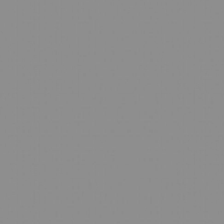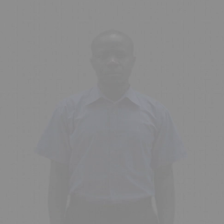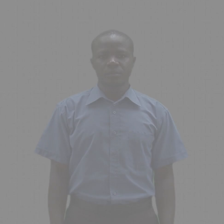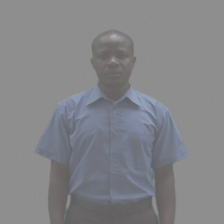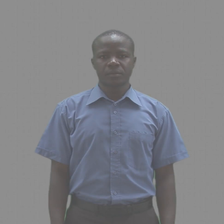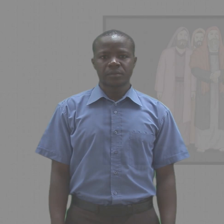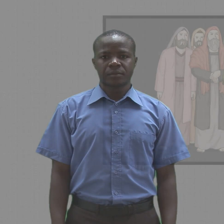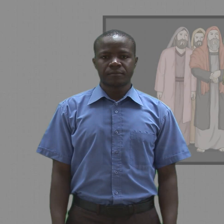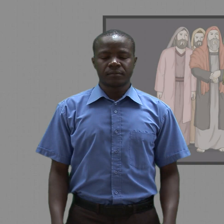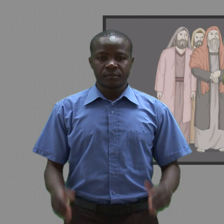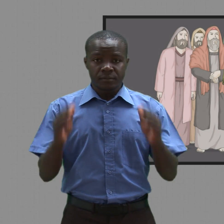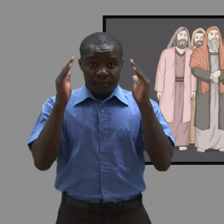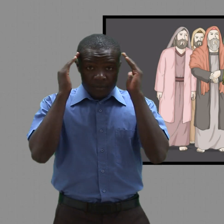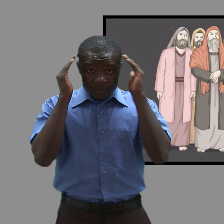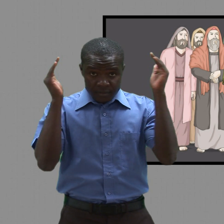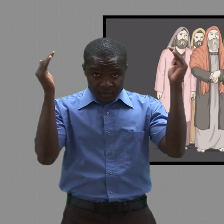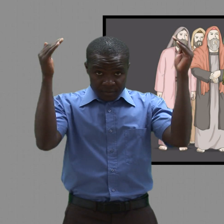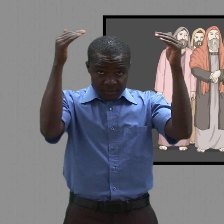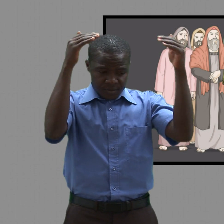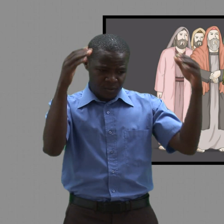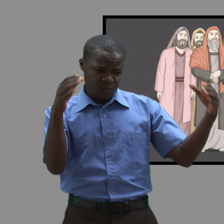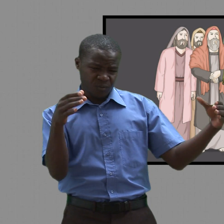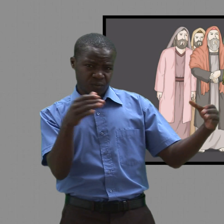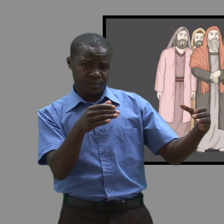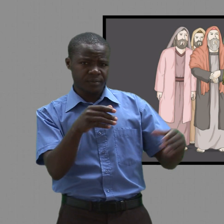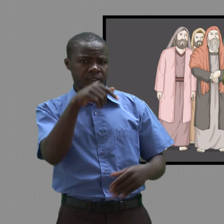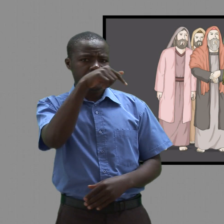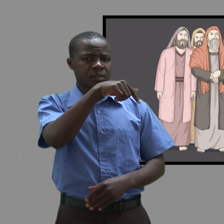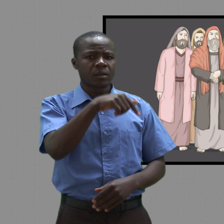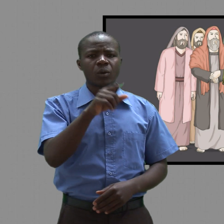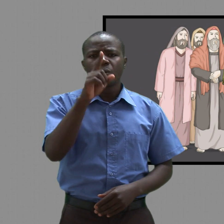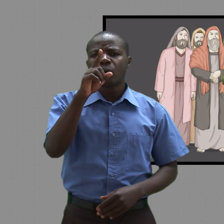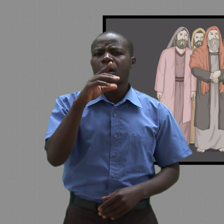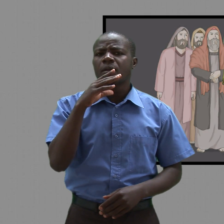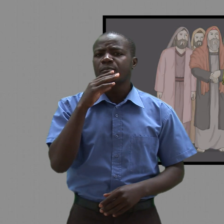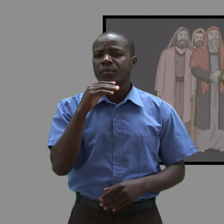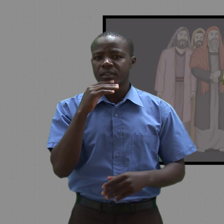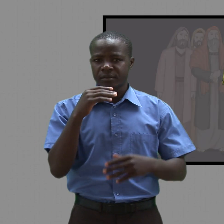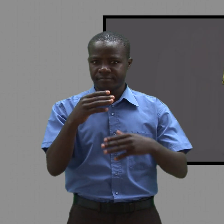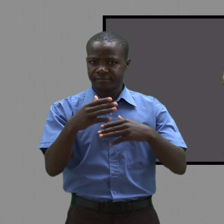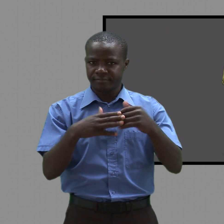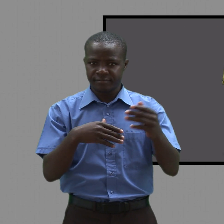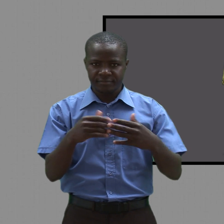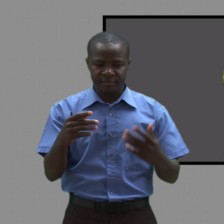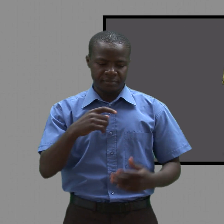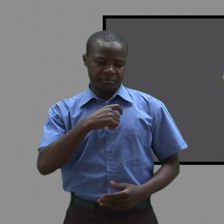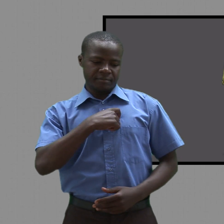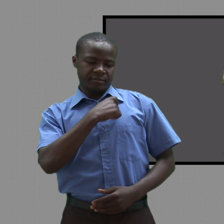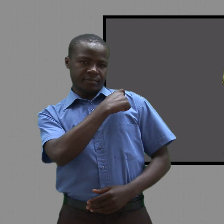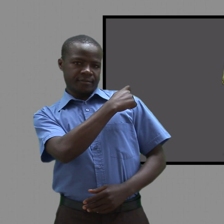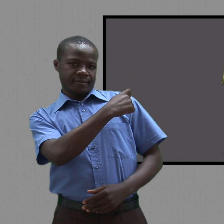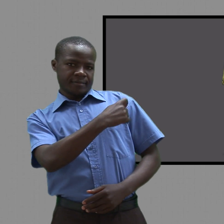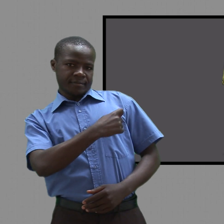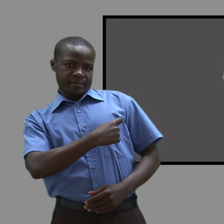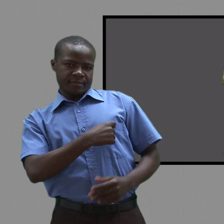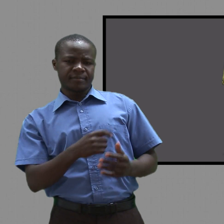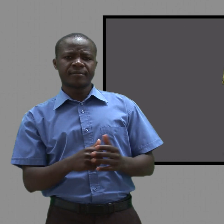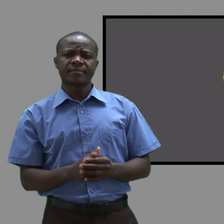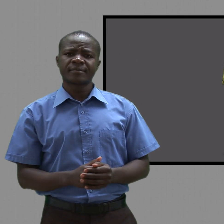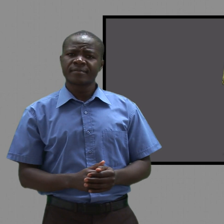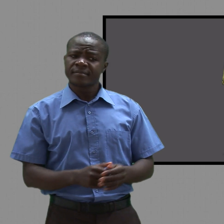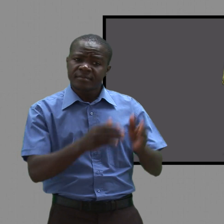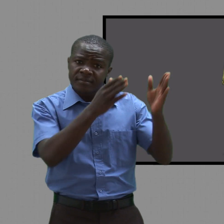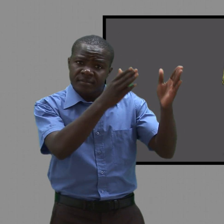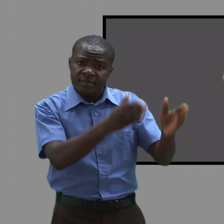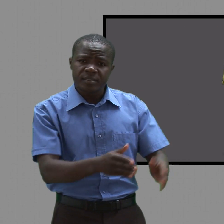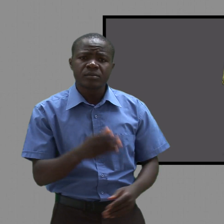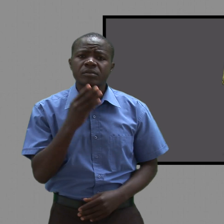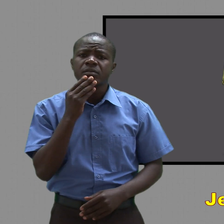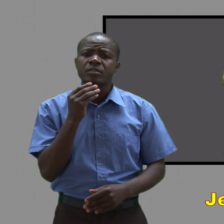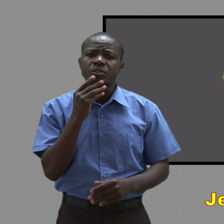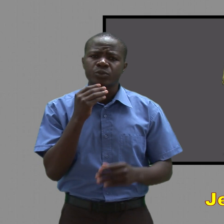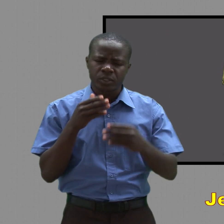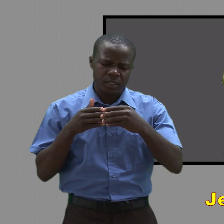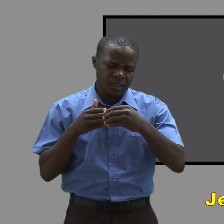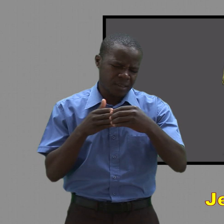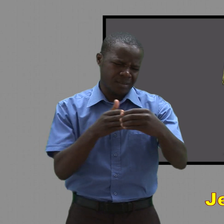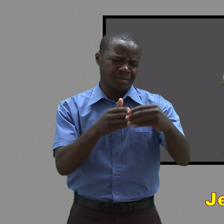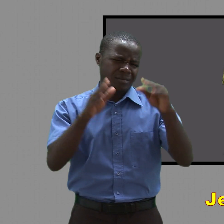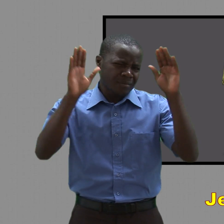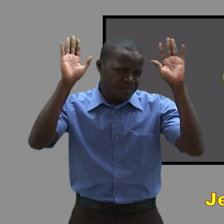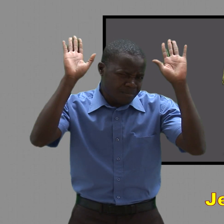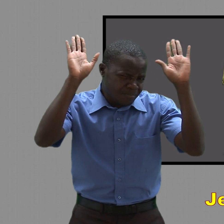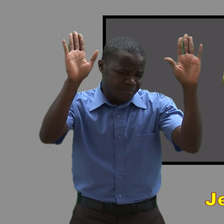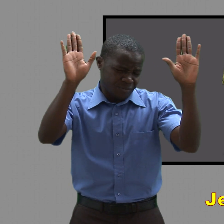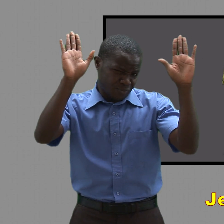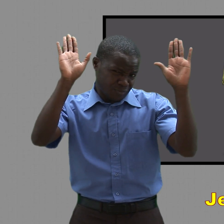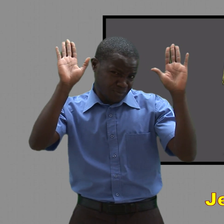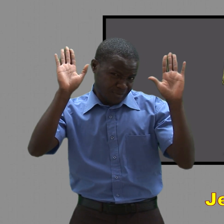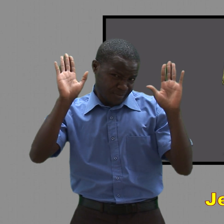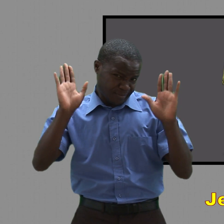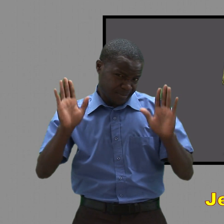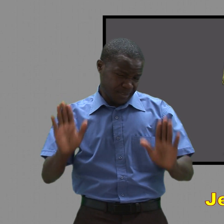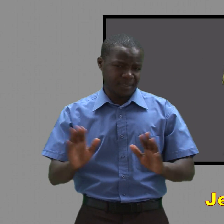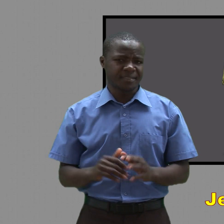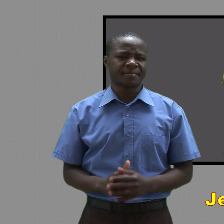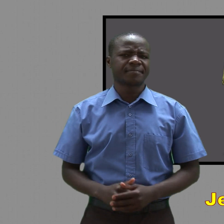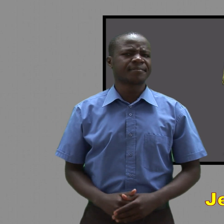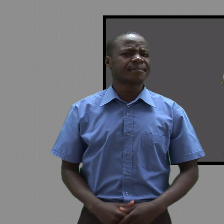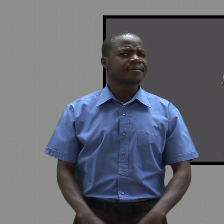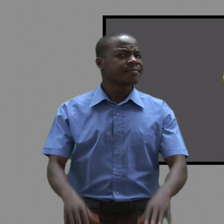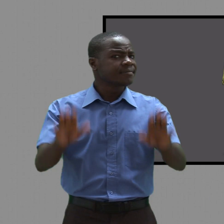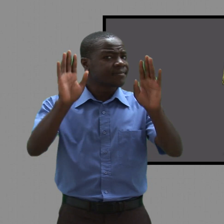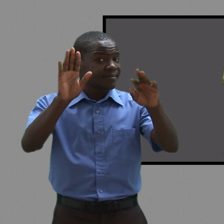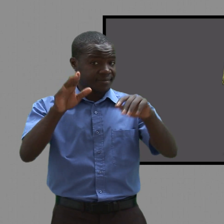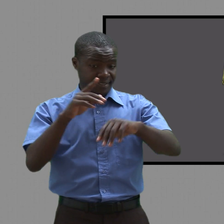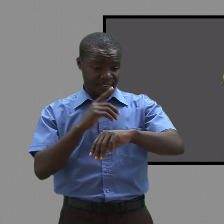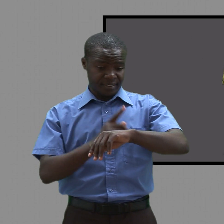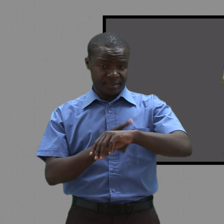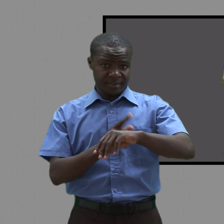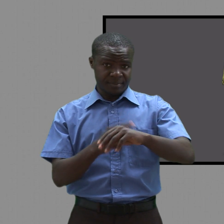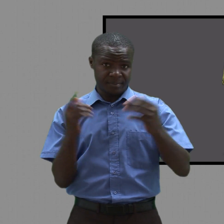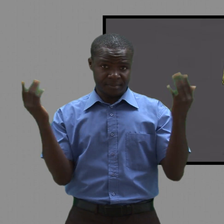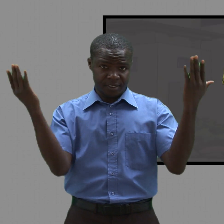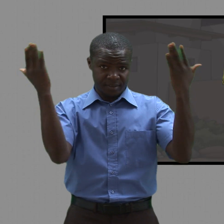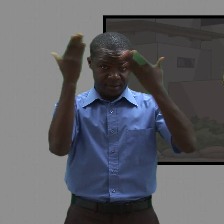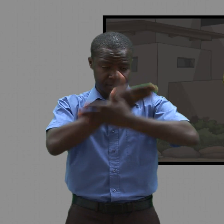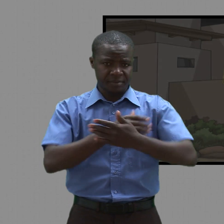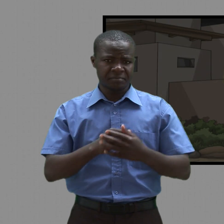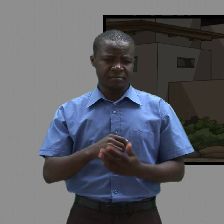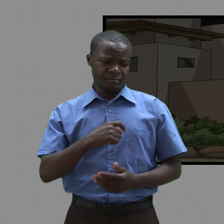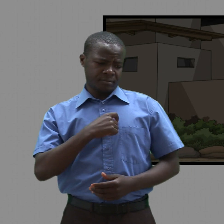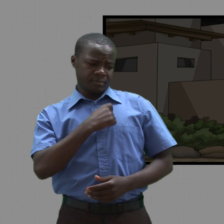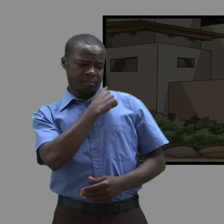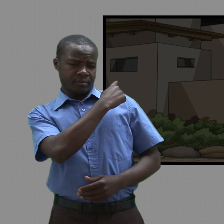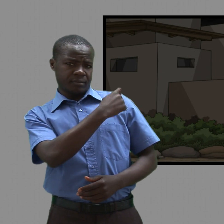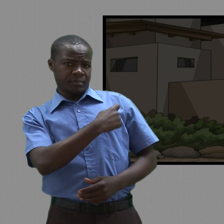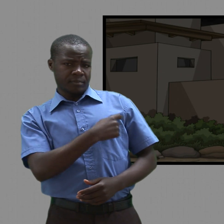Now there was a man of the Pharisees named Nicodemus, a leader of the Jews.